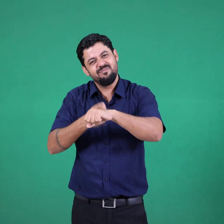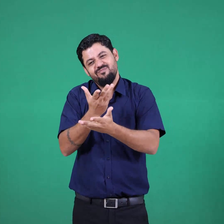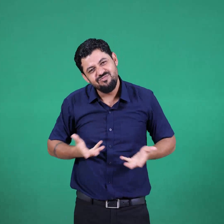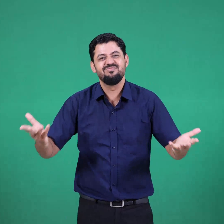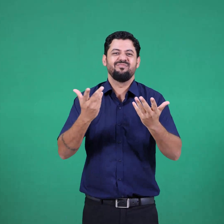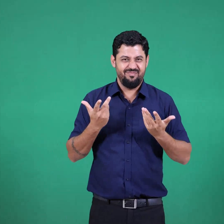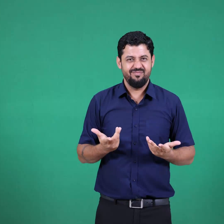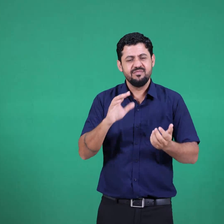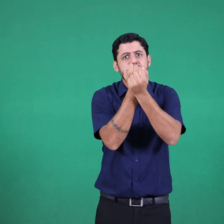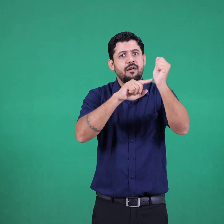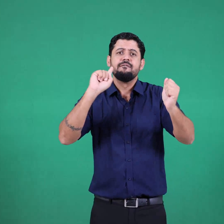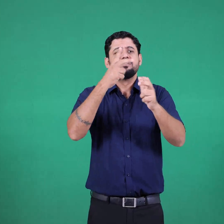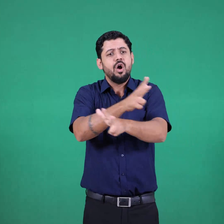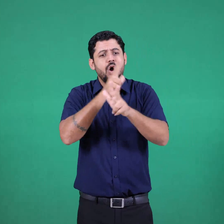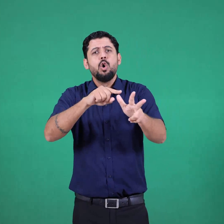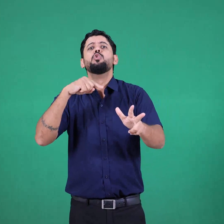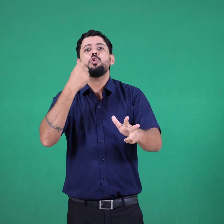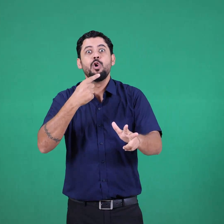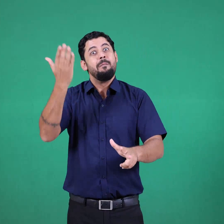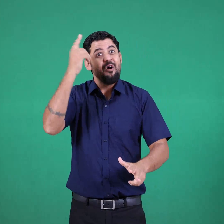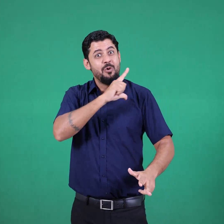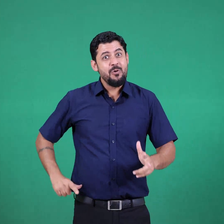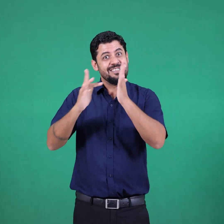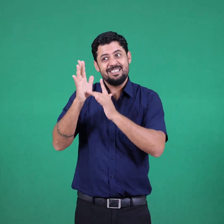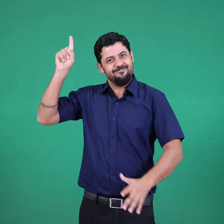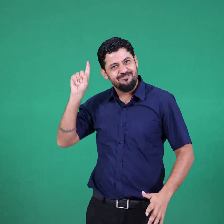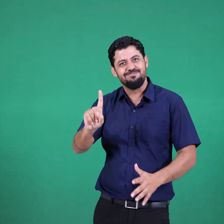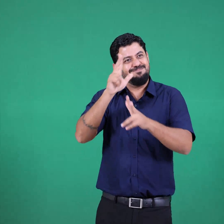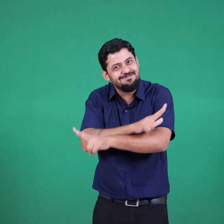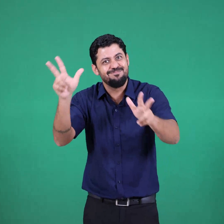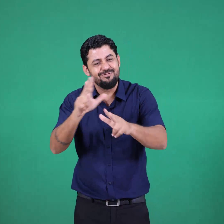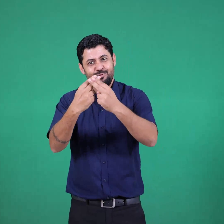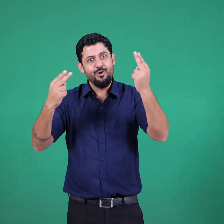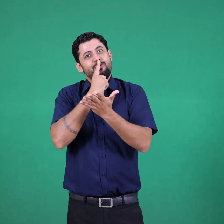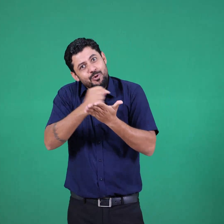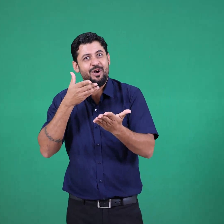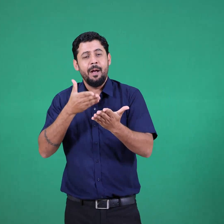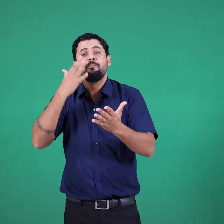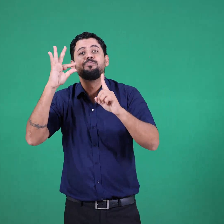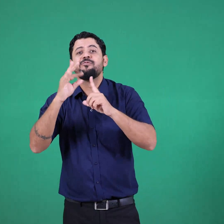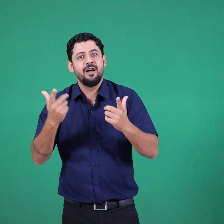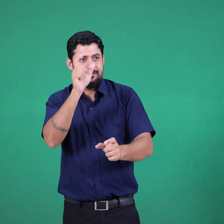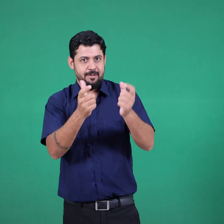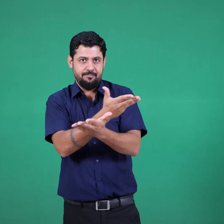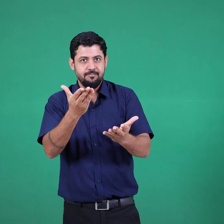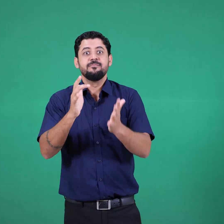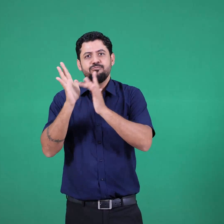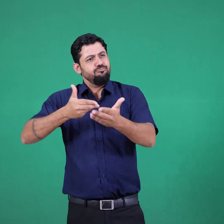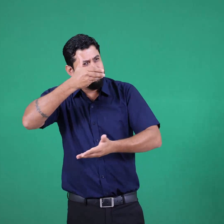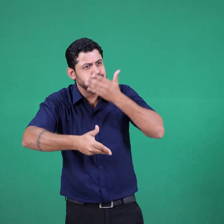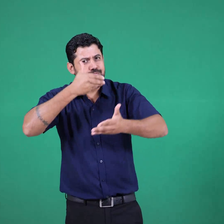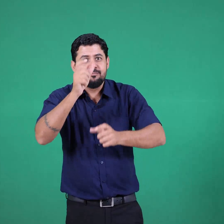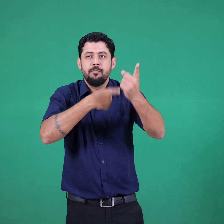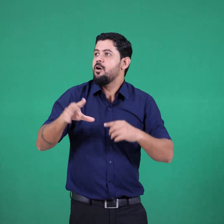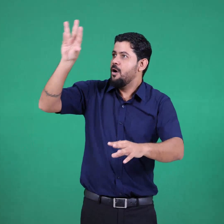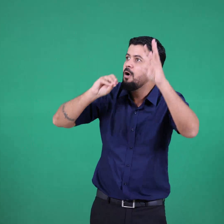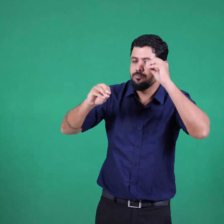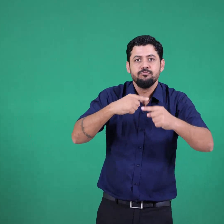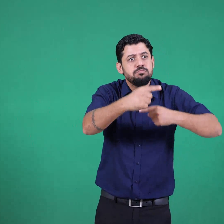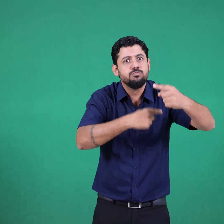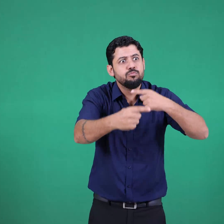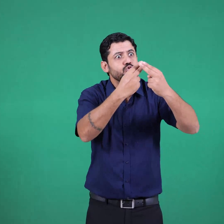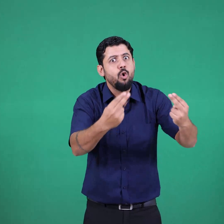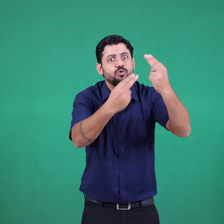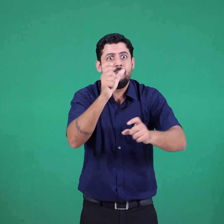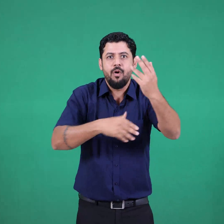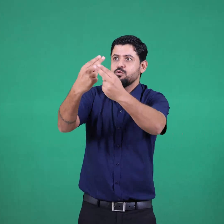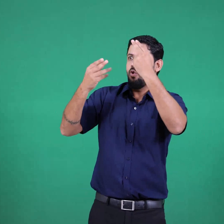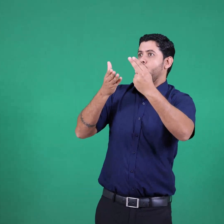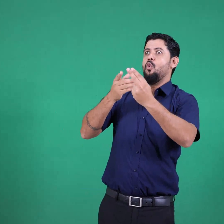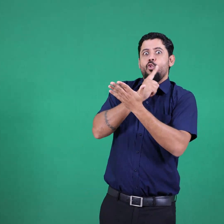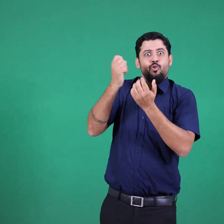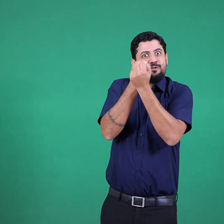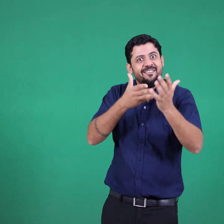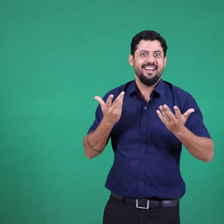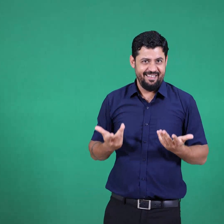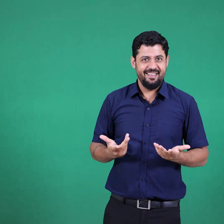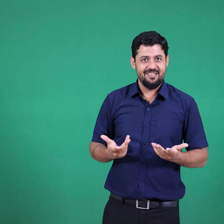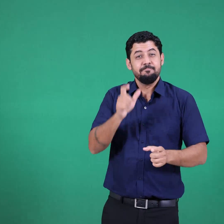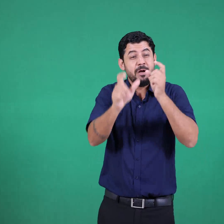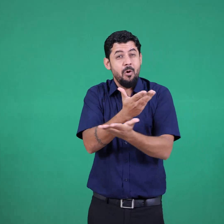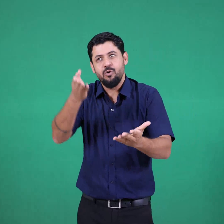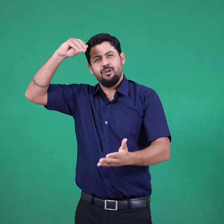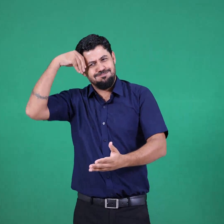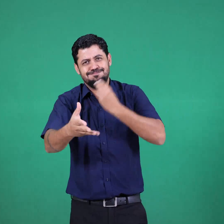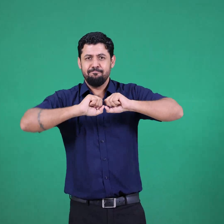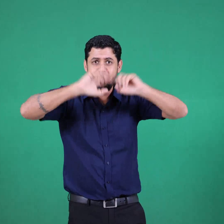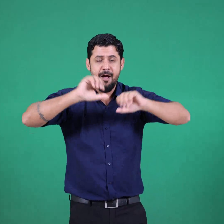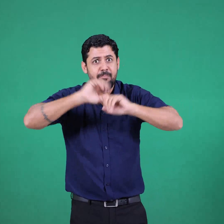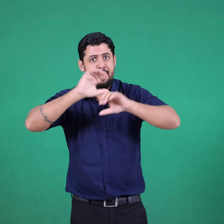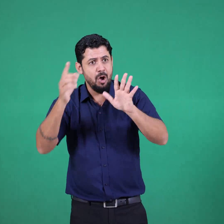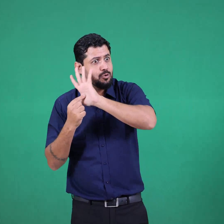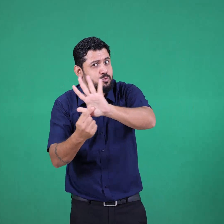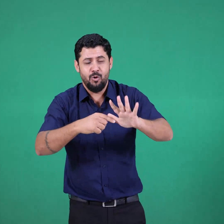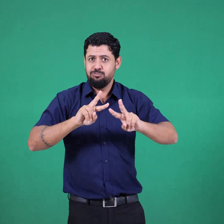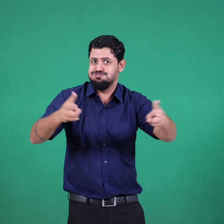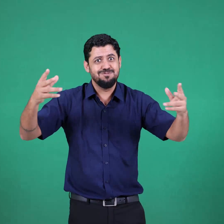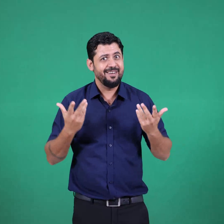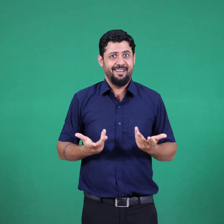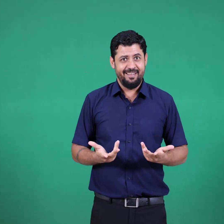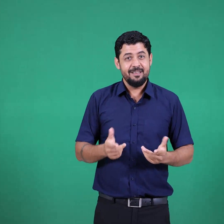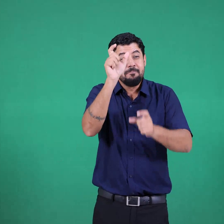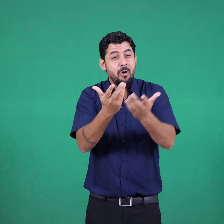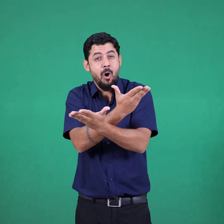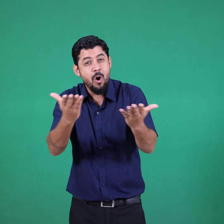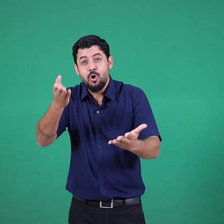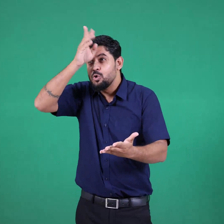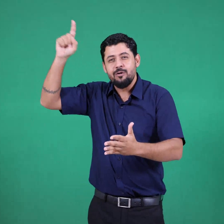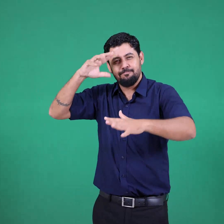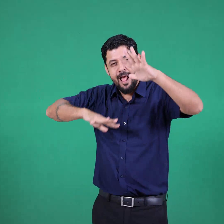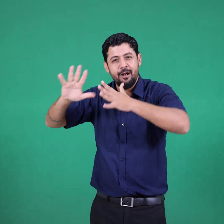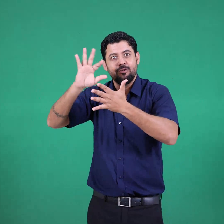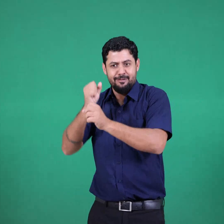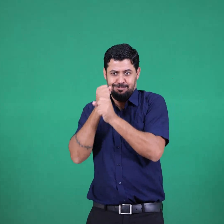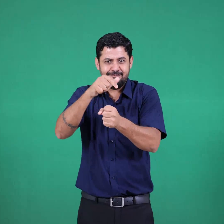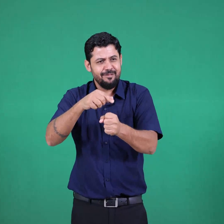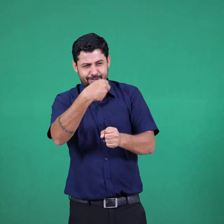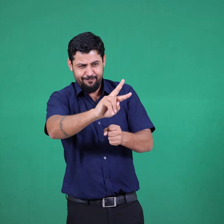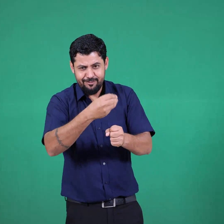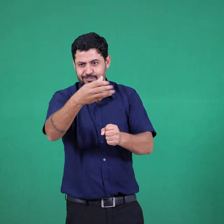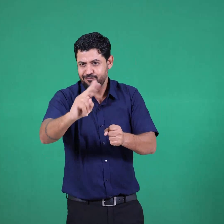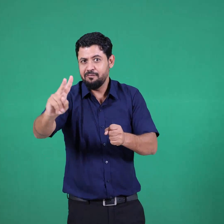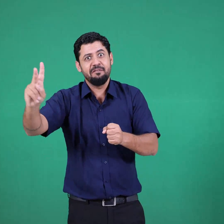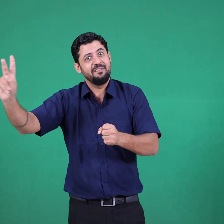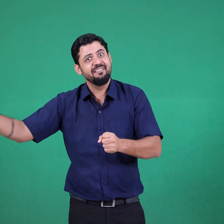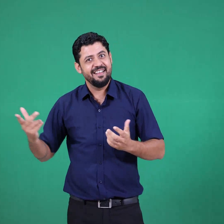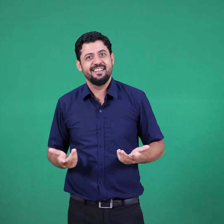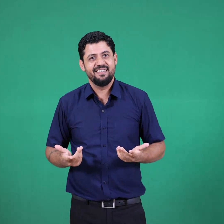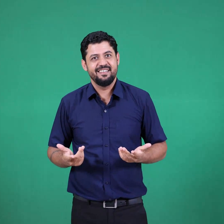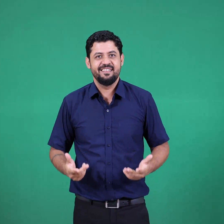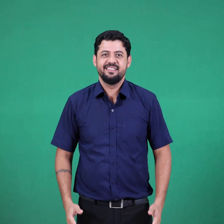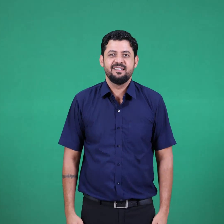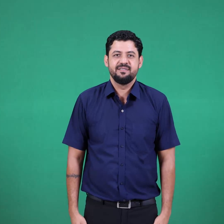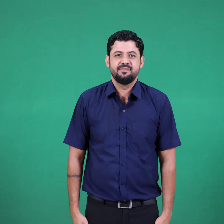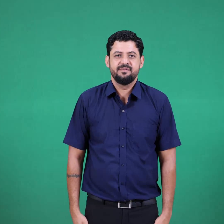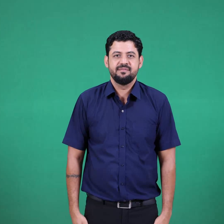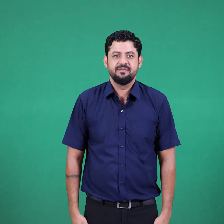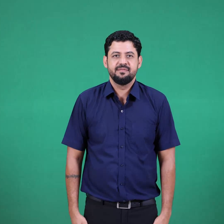This salvation was first announced by the Lord, was confirmed to us by those who heard Him, and was affirmed by God through signs, wonders, various miracles, and gifts of the Holy Spirit distributed according to His will.